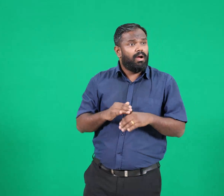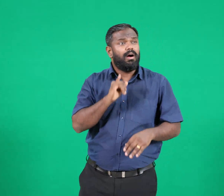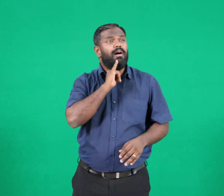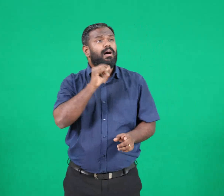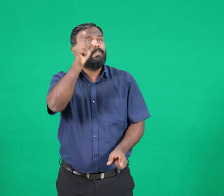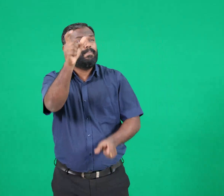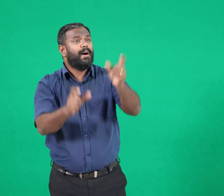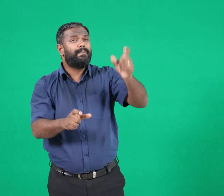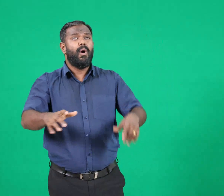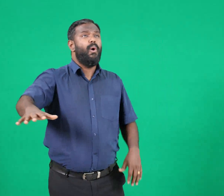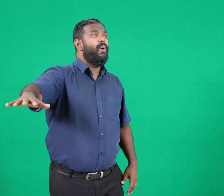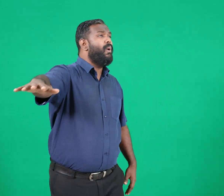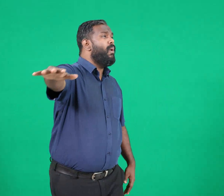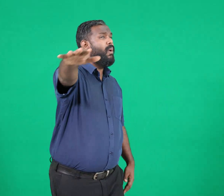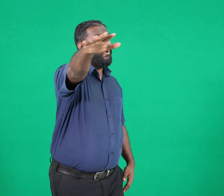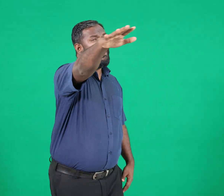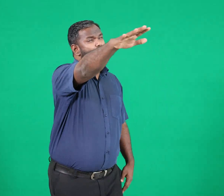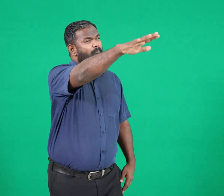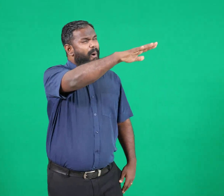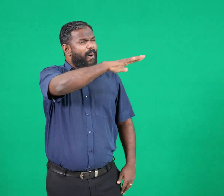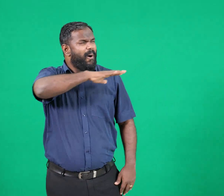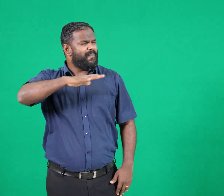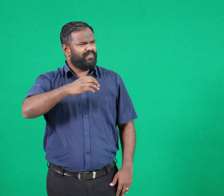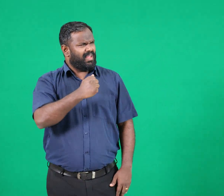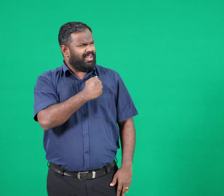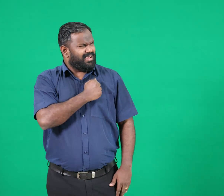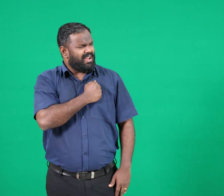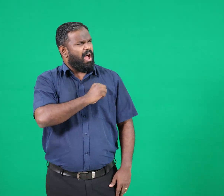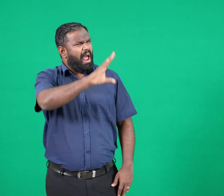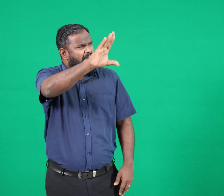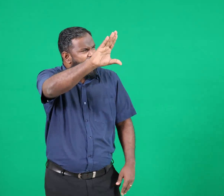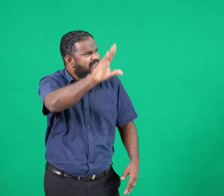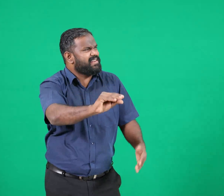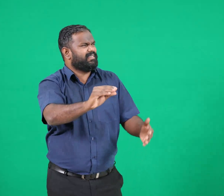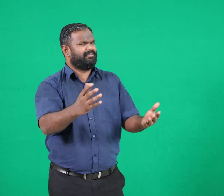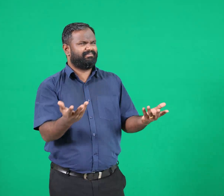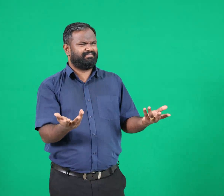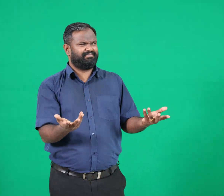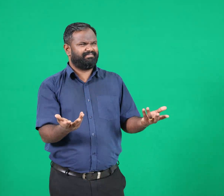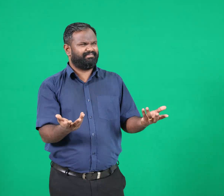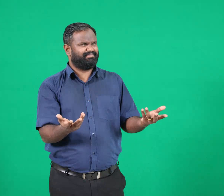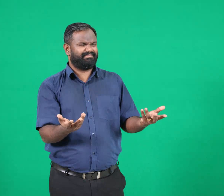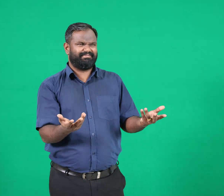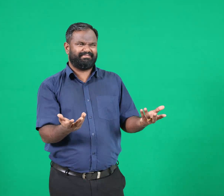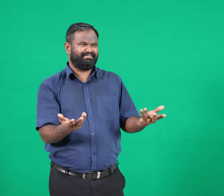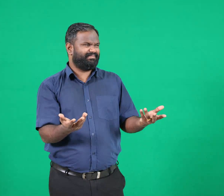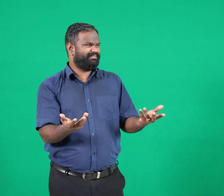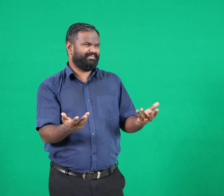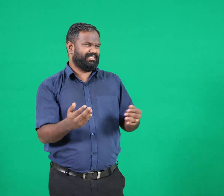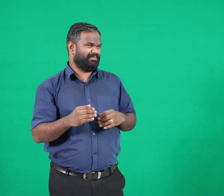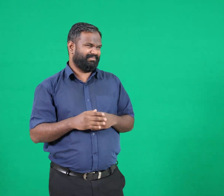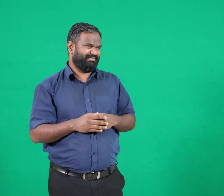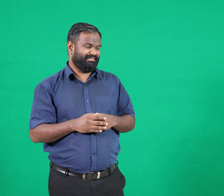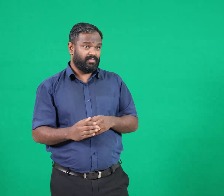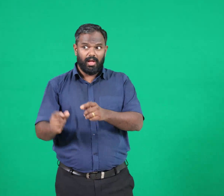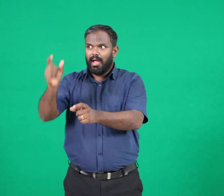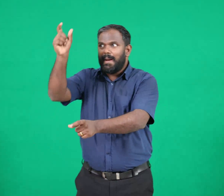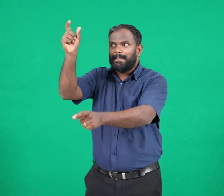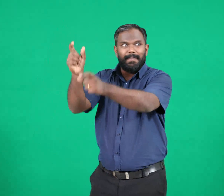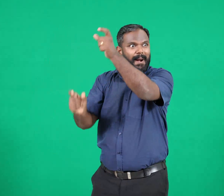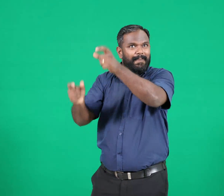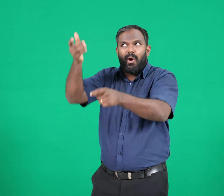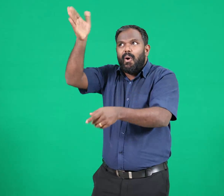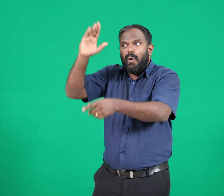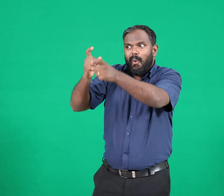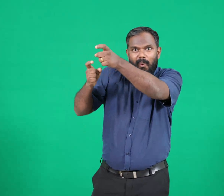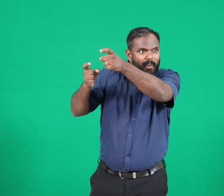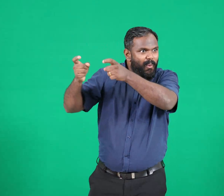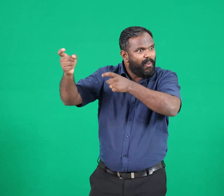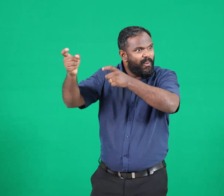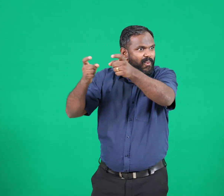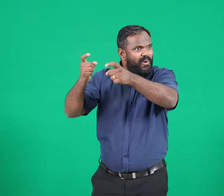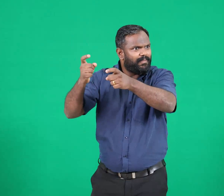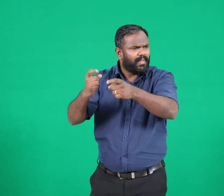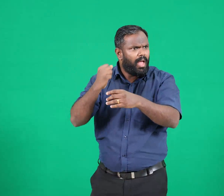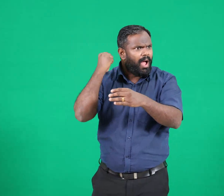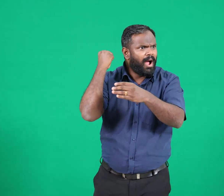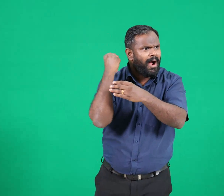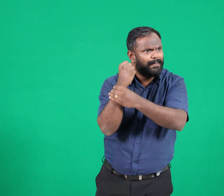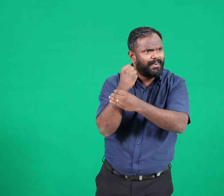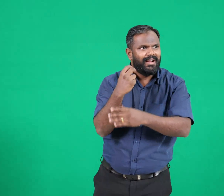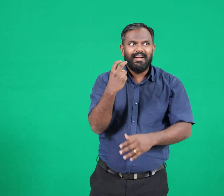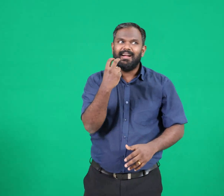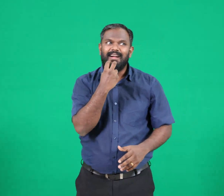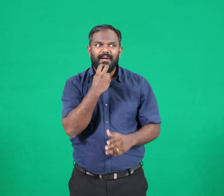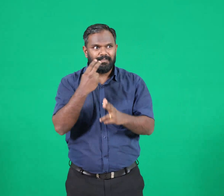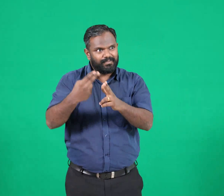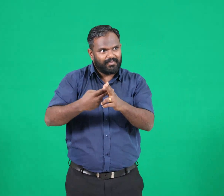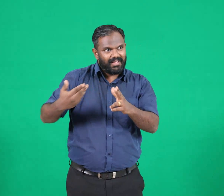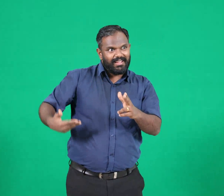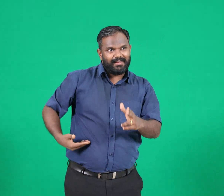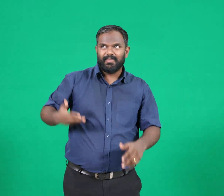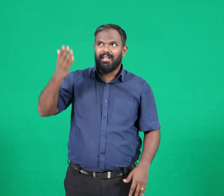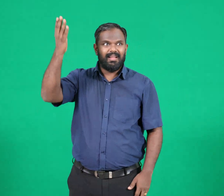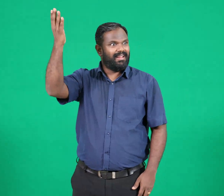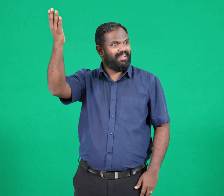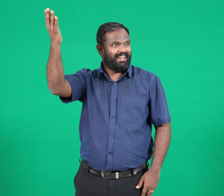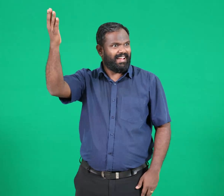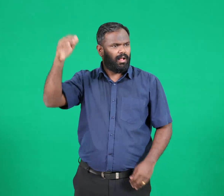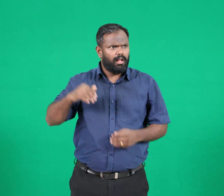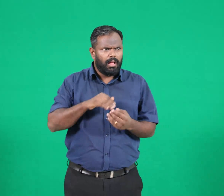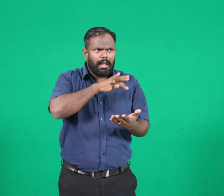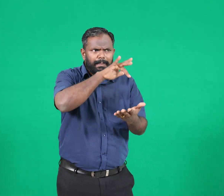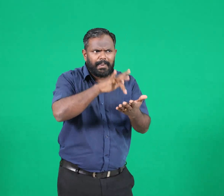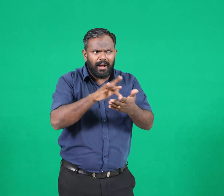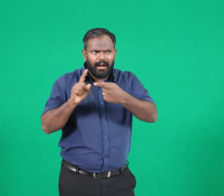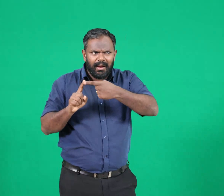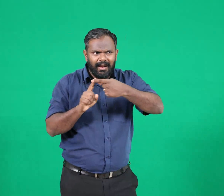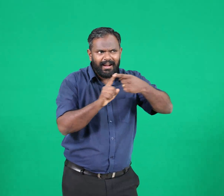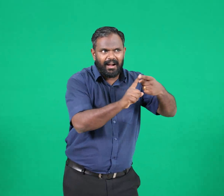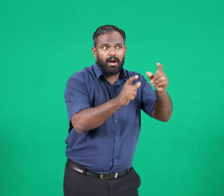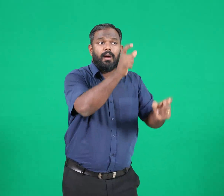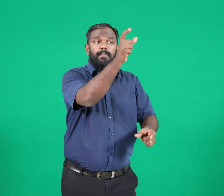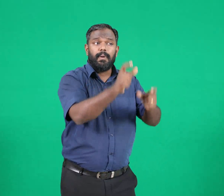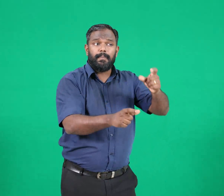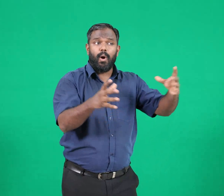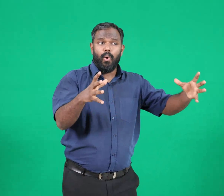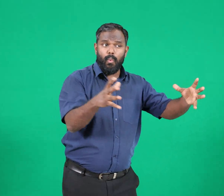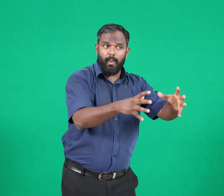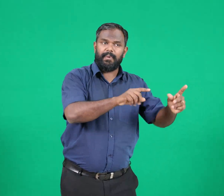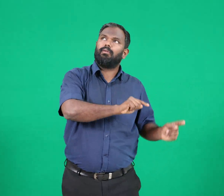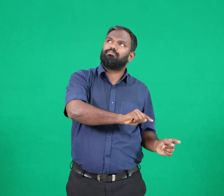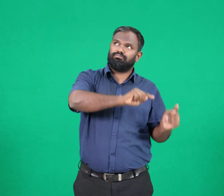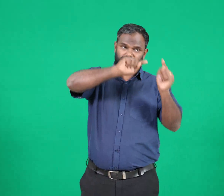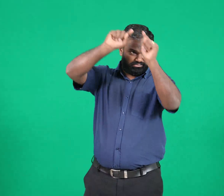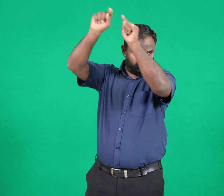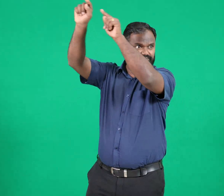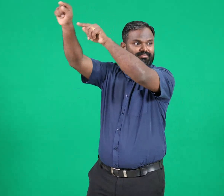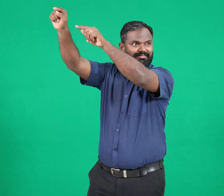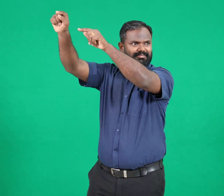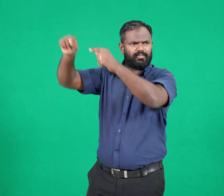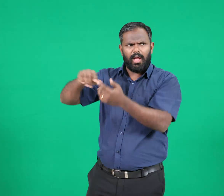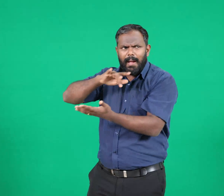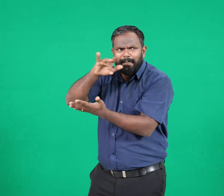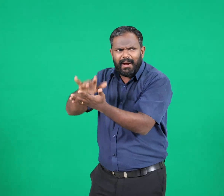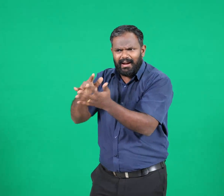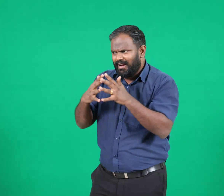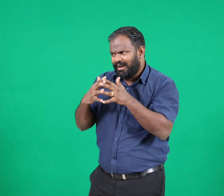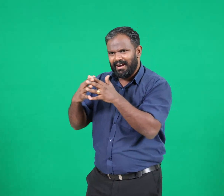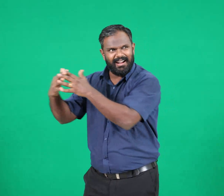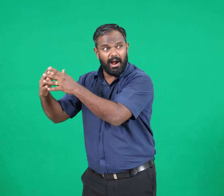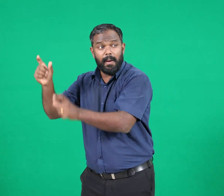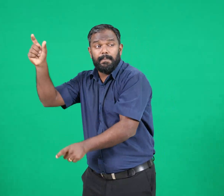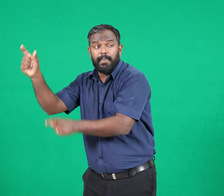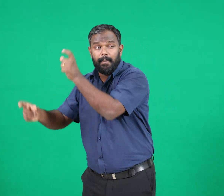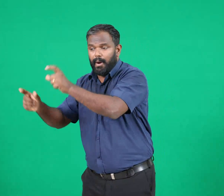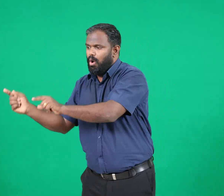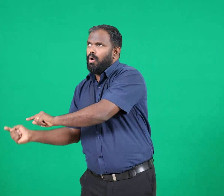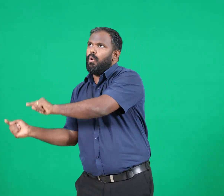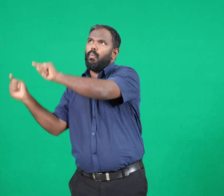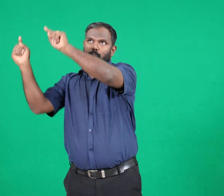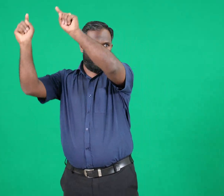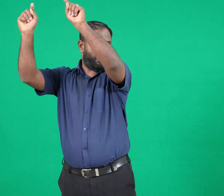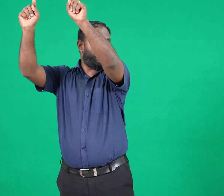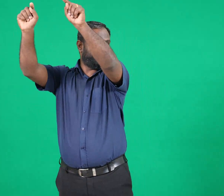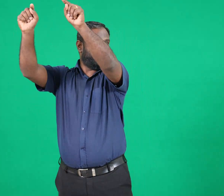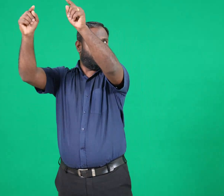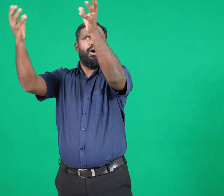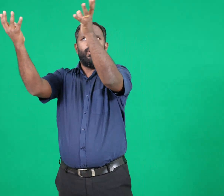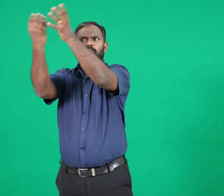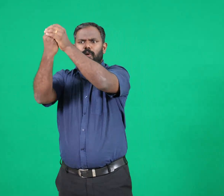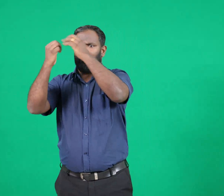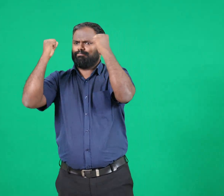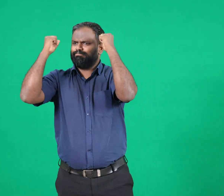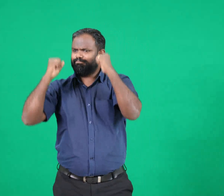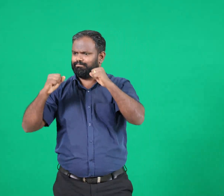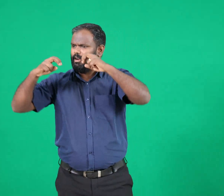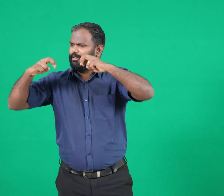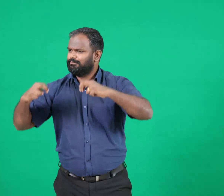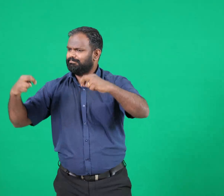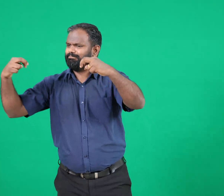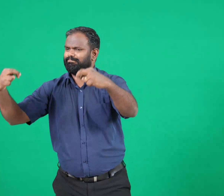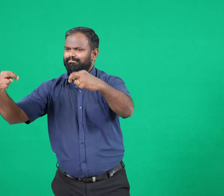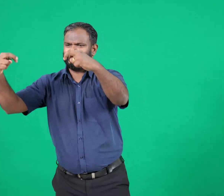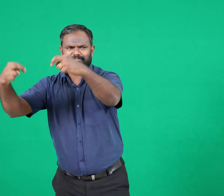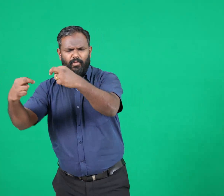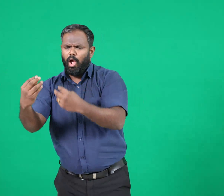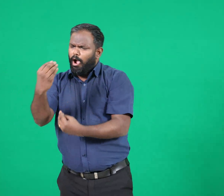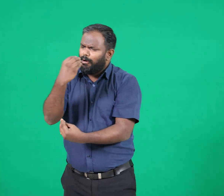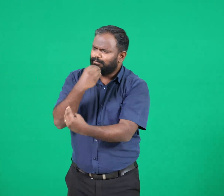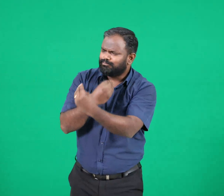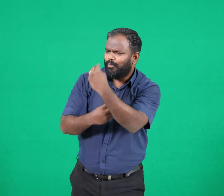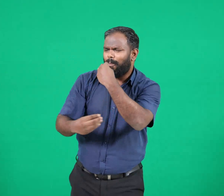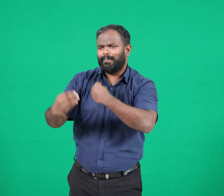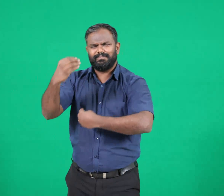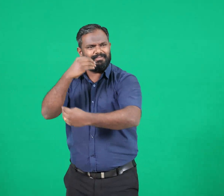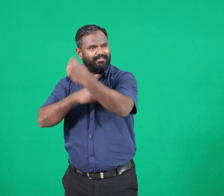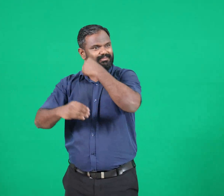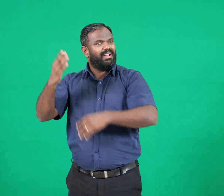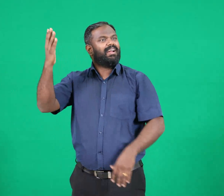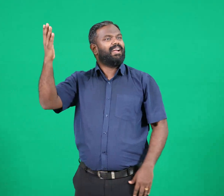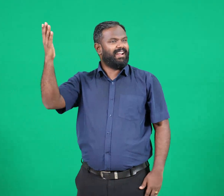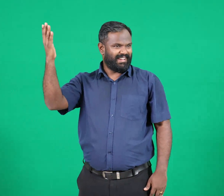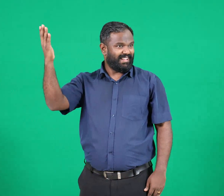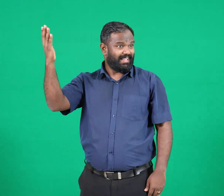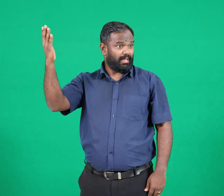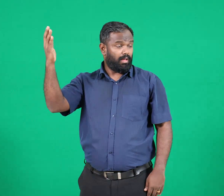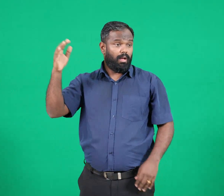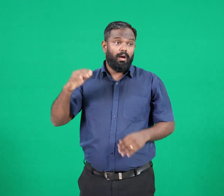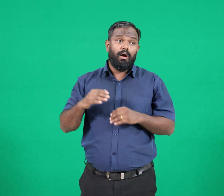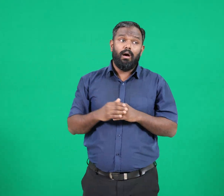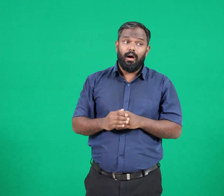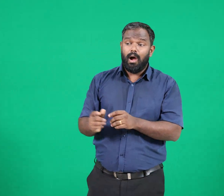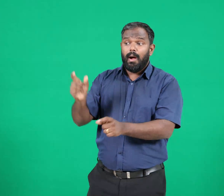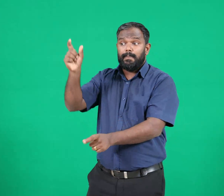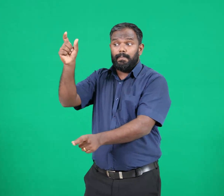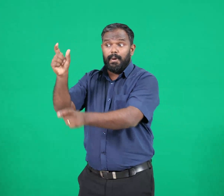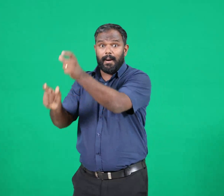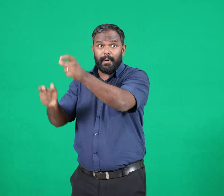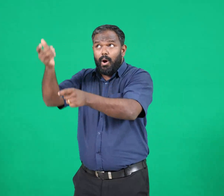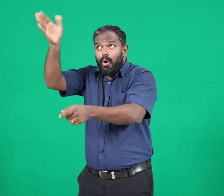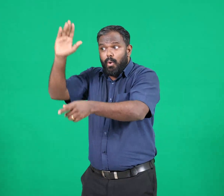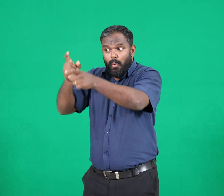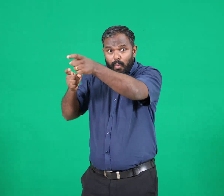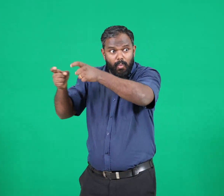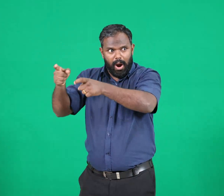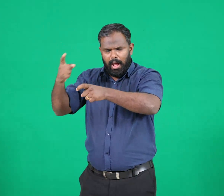I say to you that many will come from the east and the west to share the banquet with Abraham, Isaac, and Jacob in the kingdom of heaven.